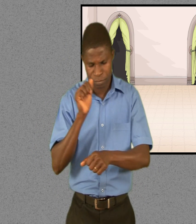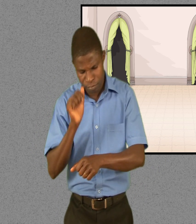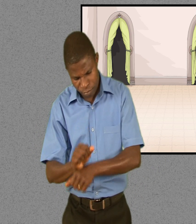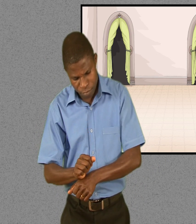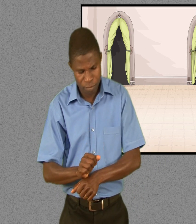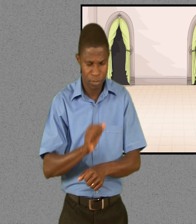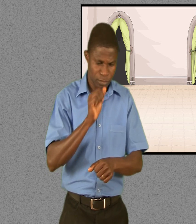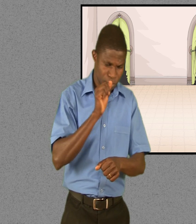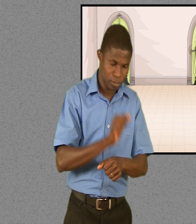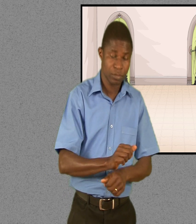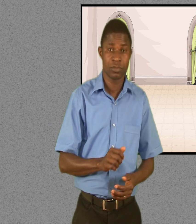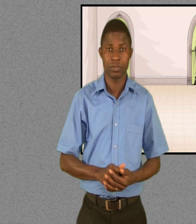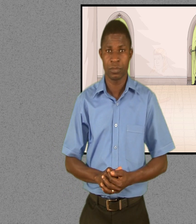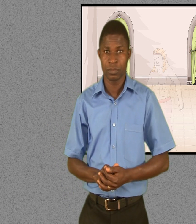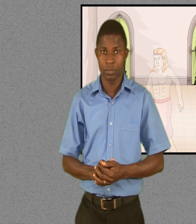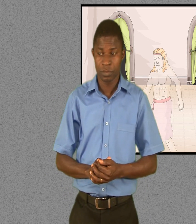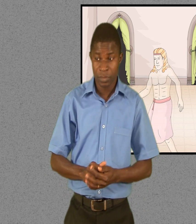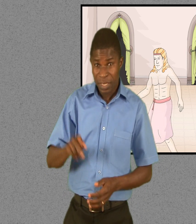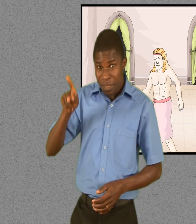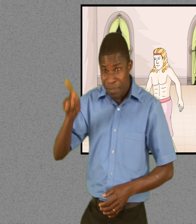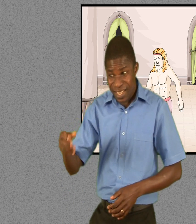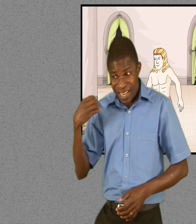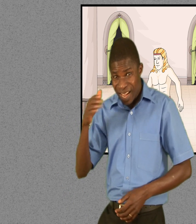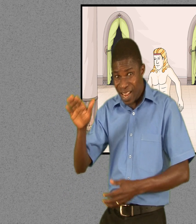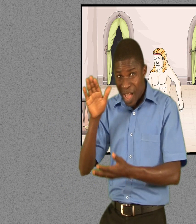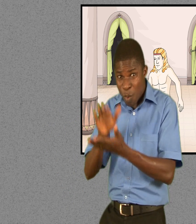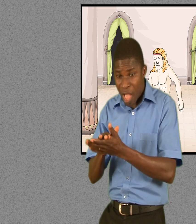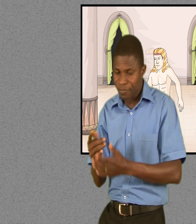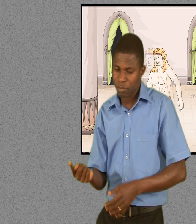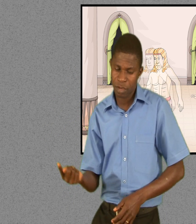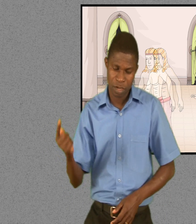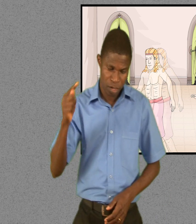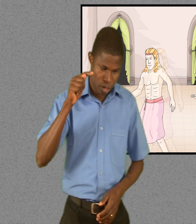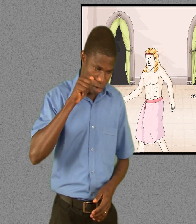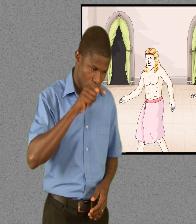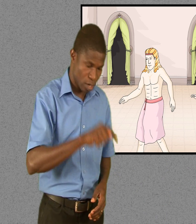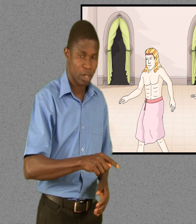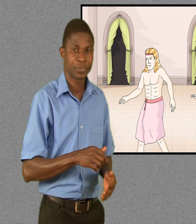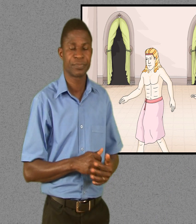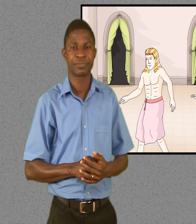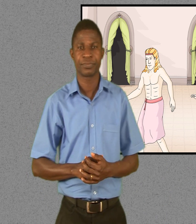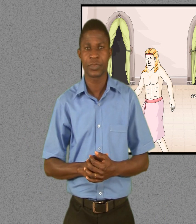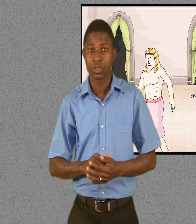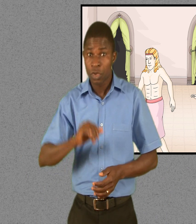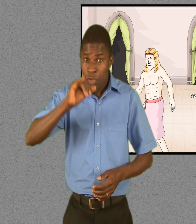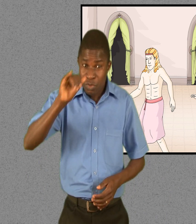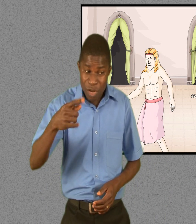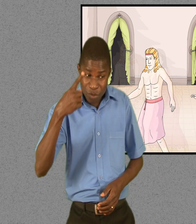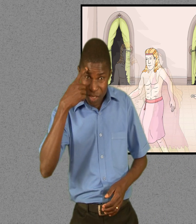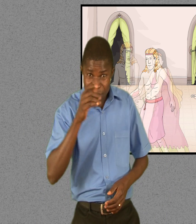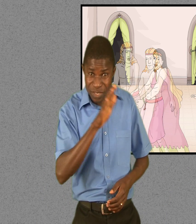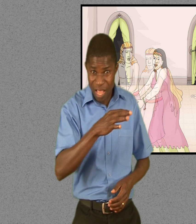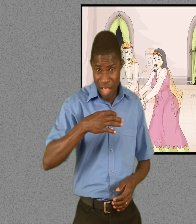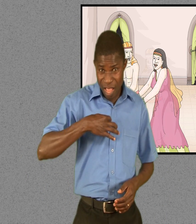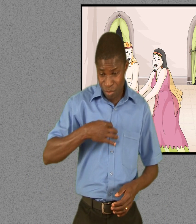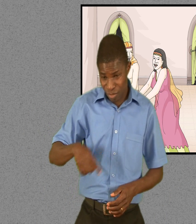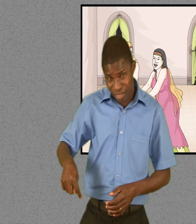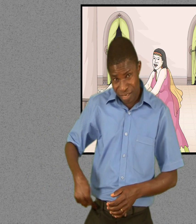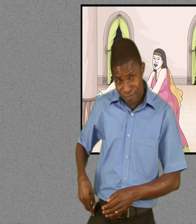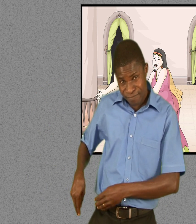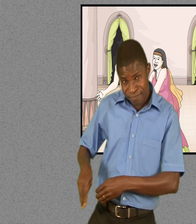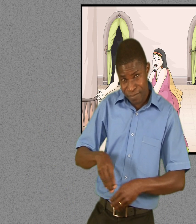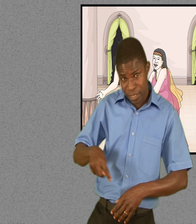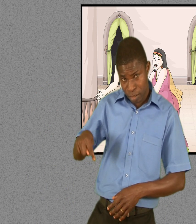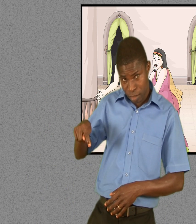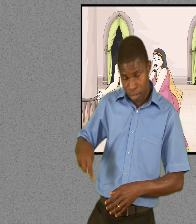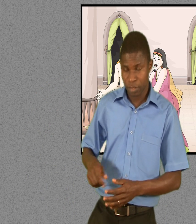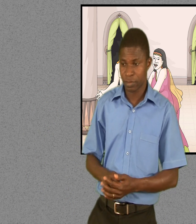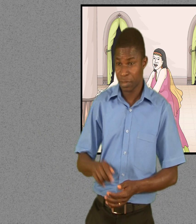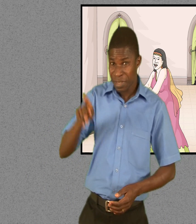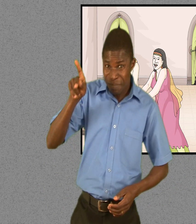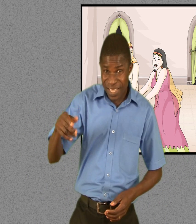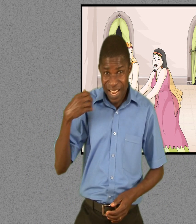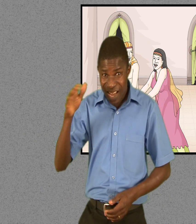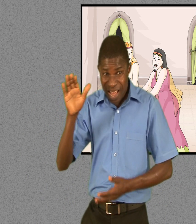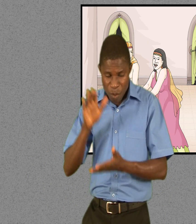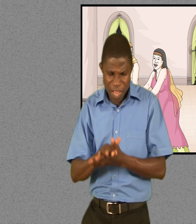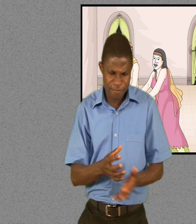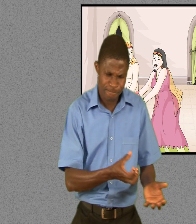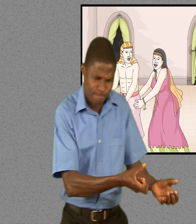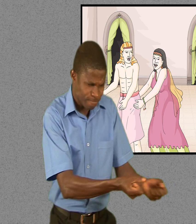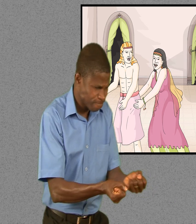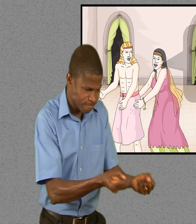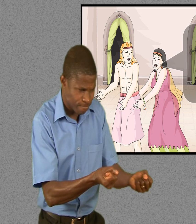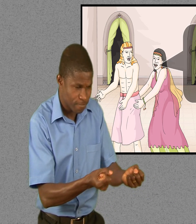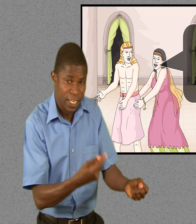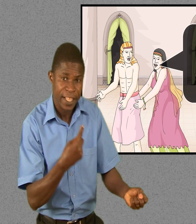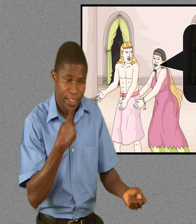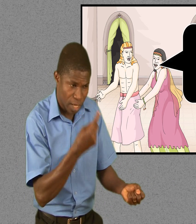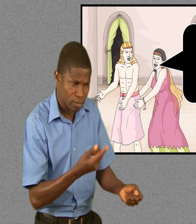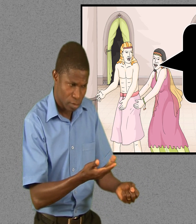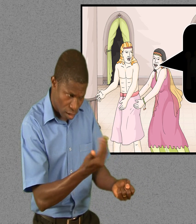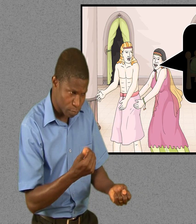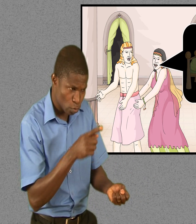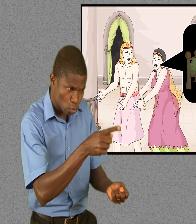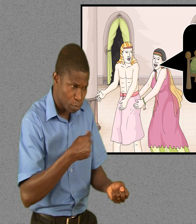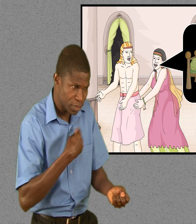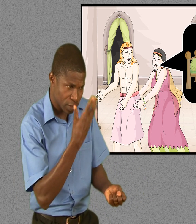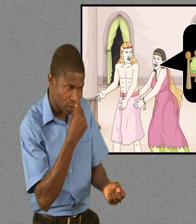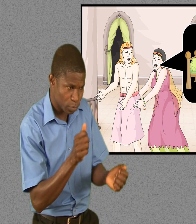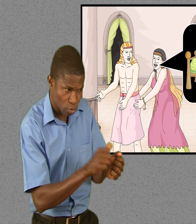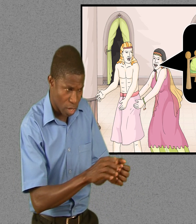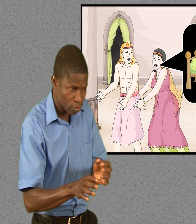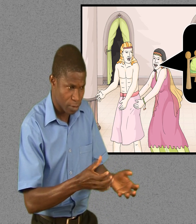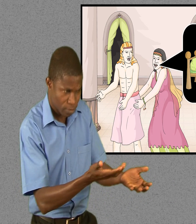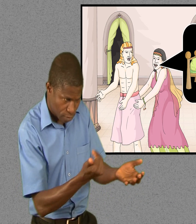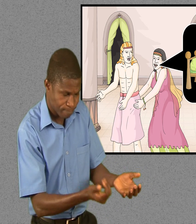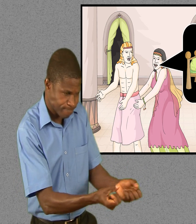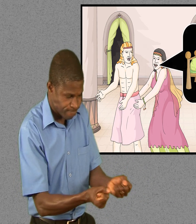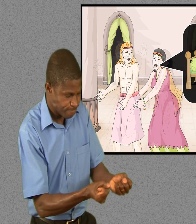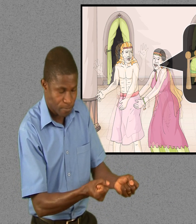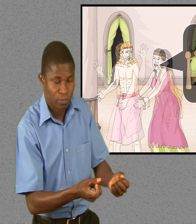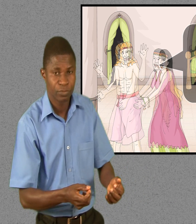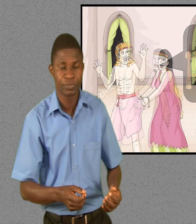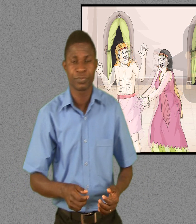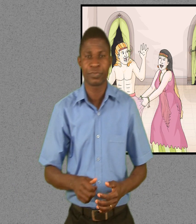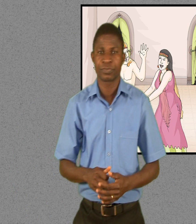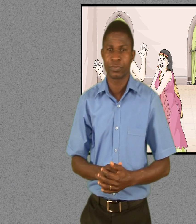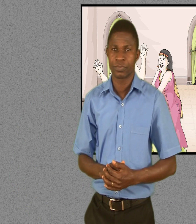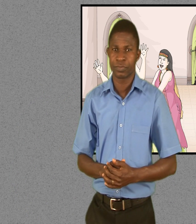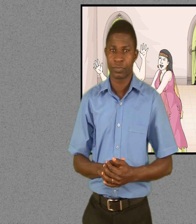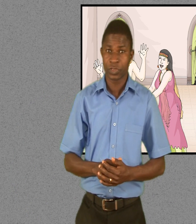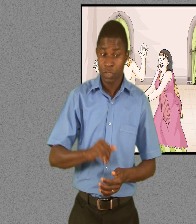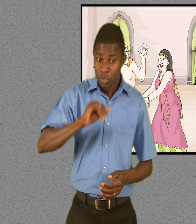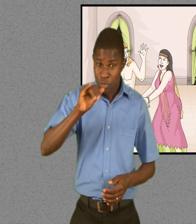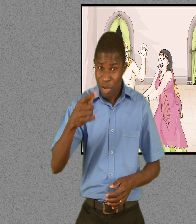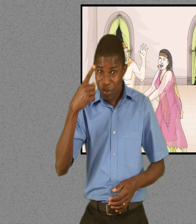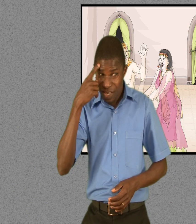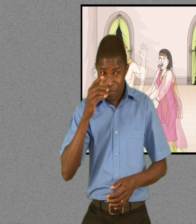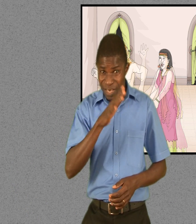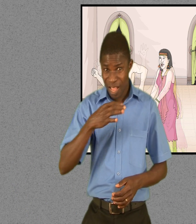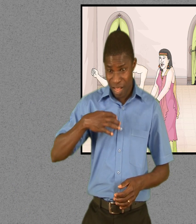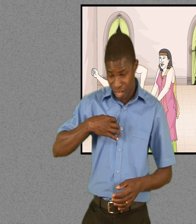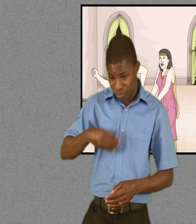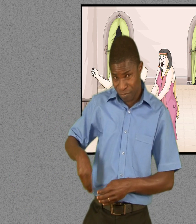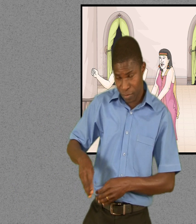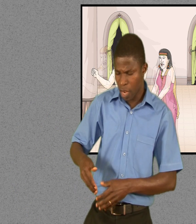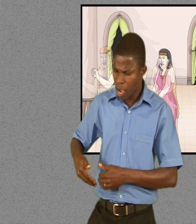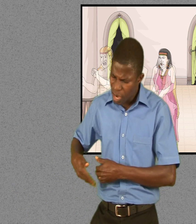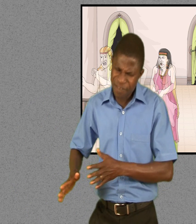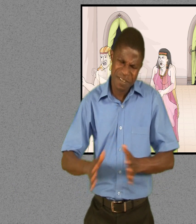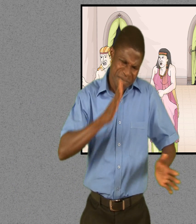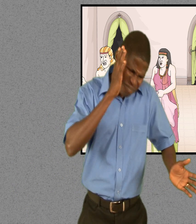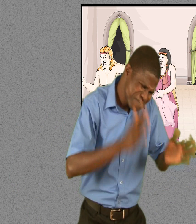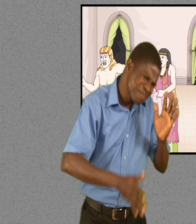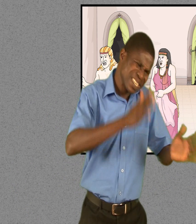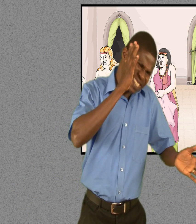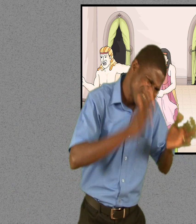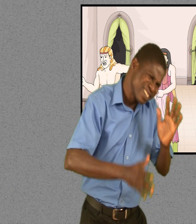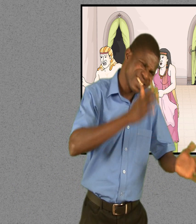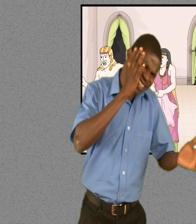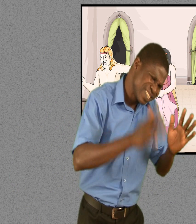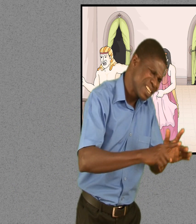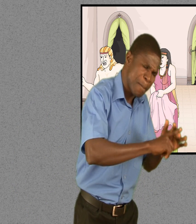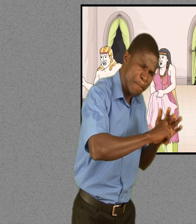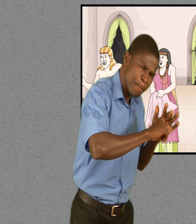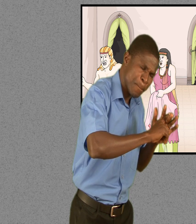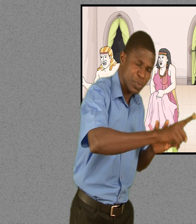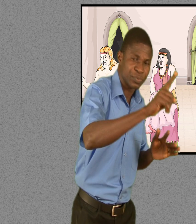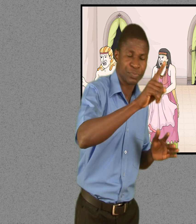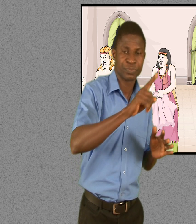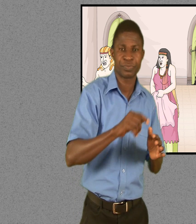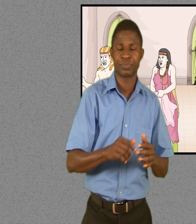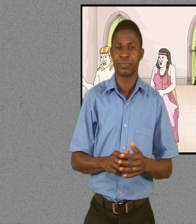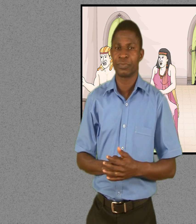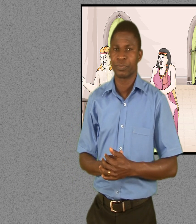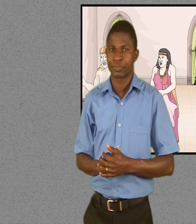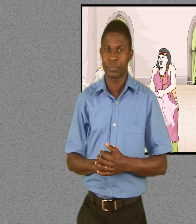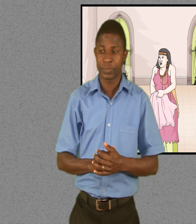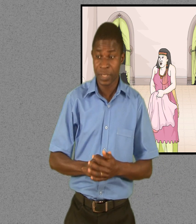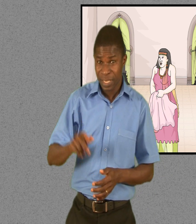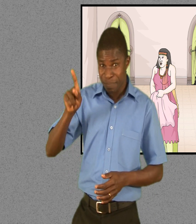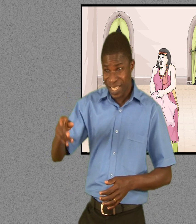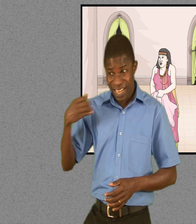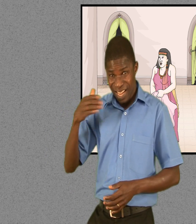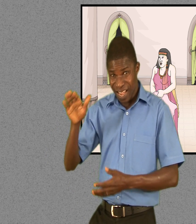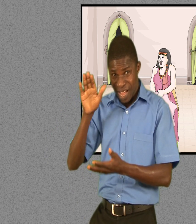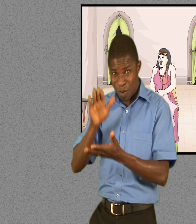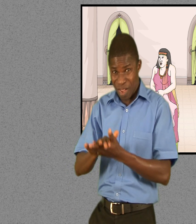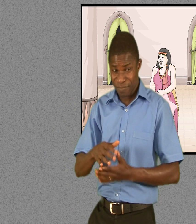She grabbed Joseph by his cloak and said, “Sleep with me!” But leaving his cloak in her hand, he escaped and ran outside.